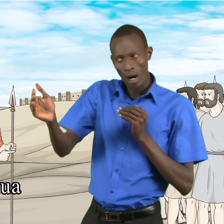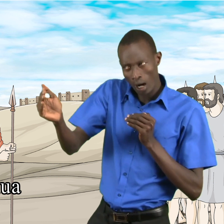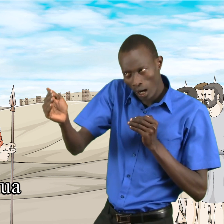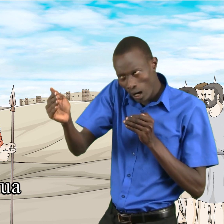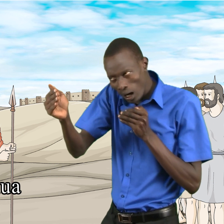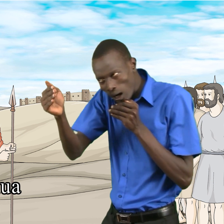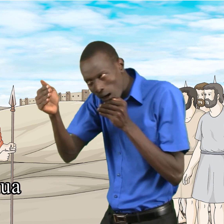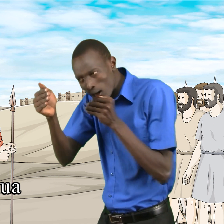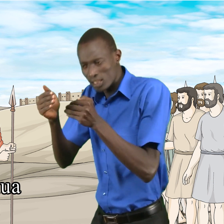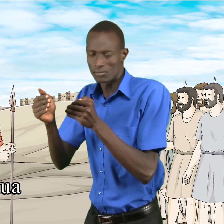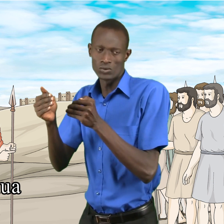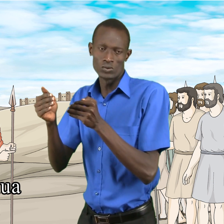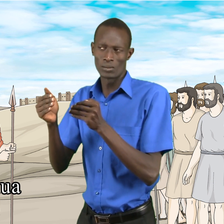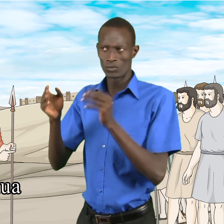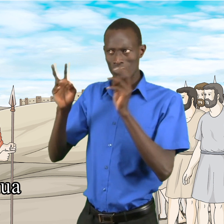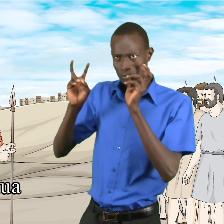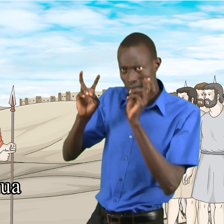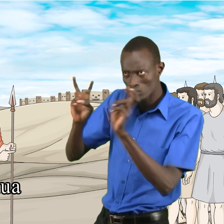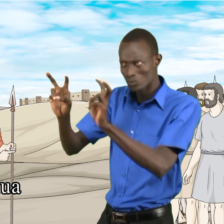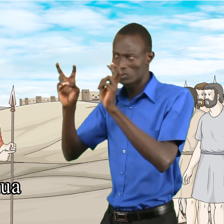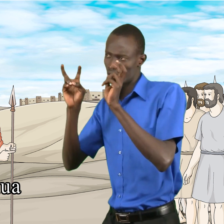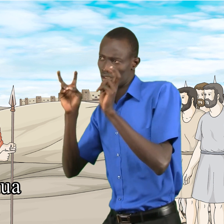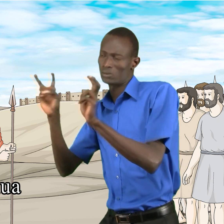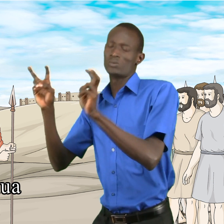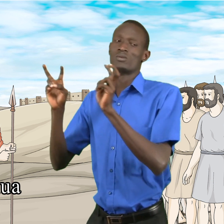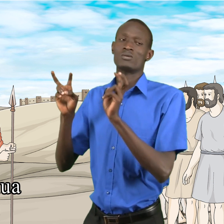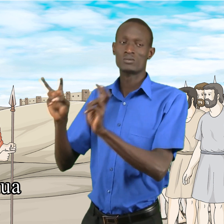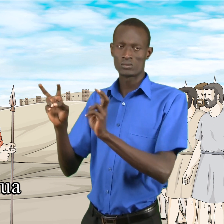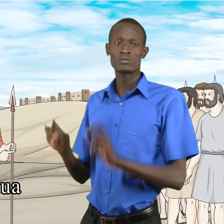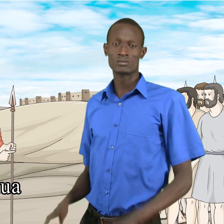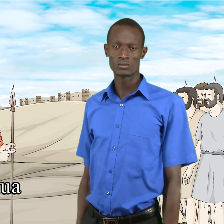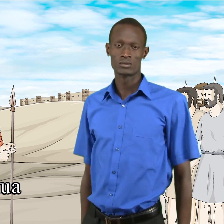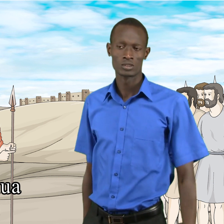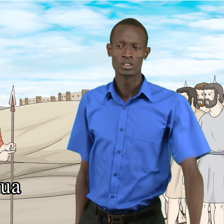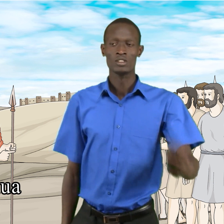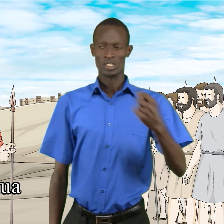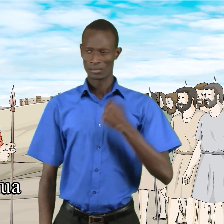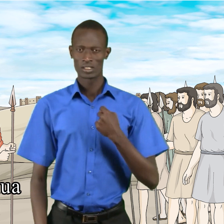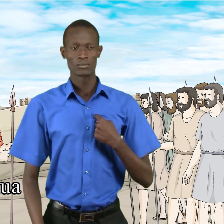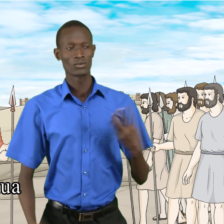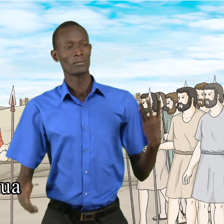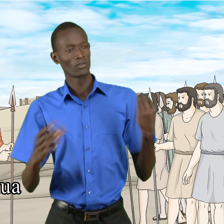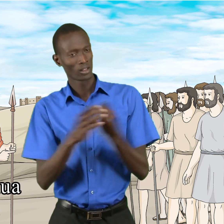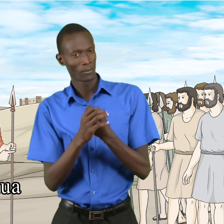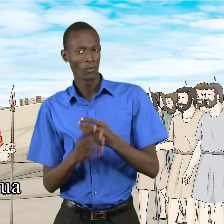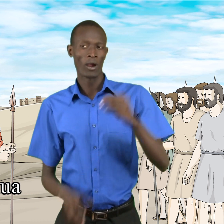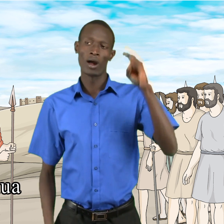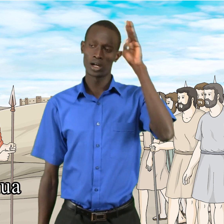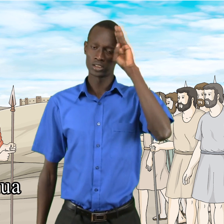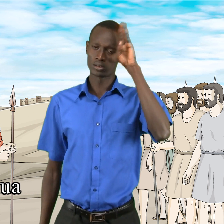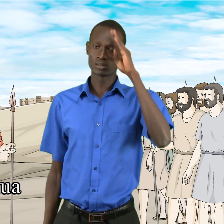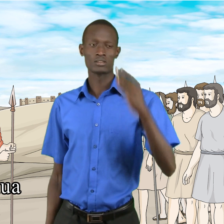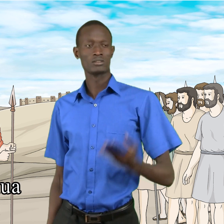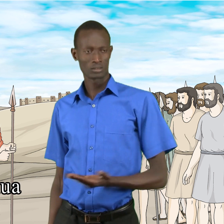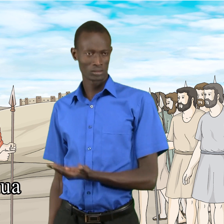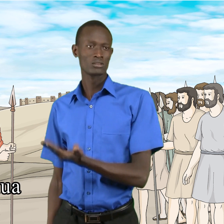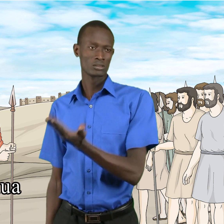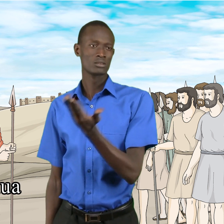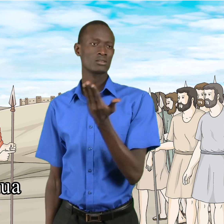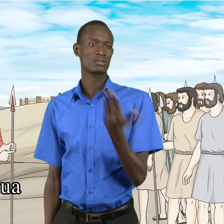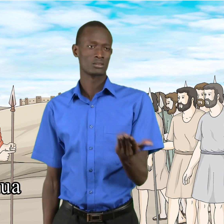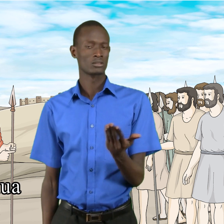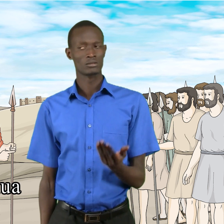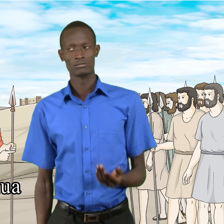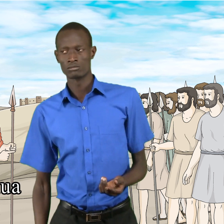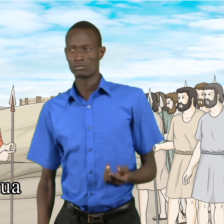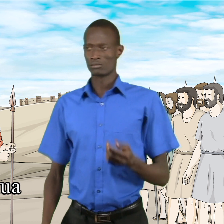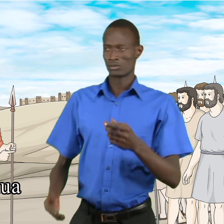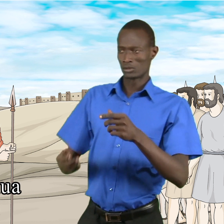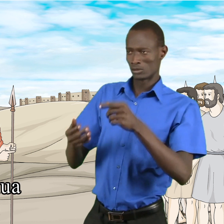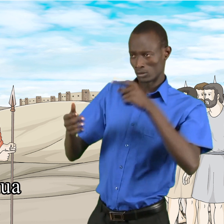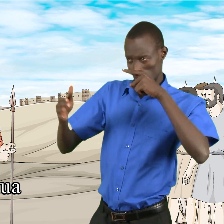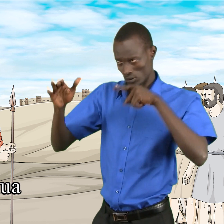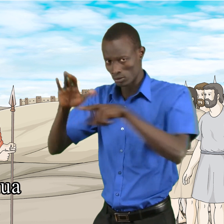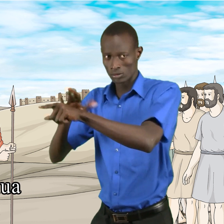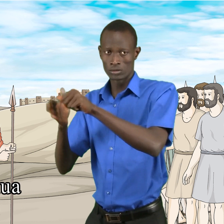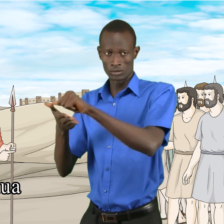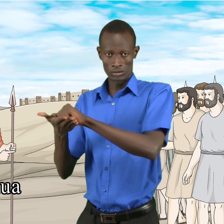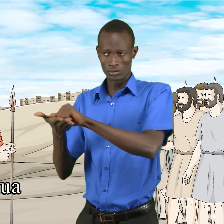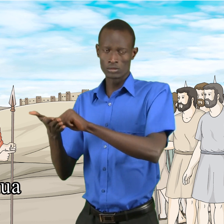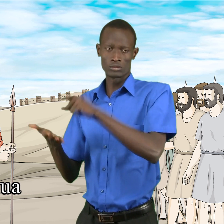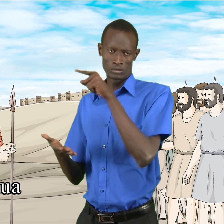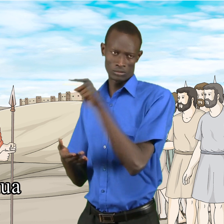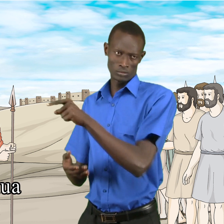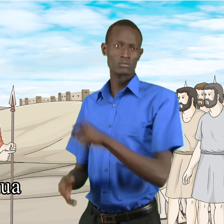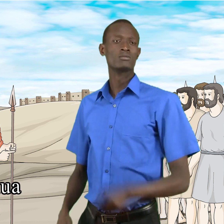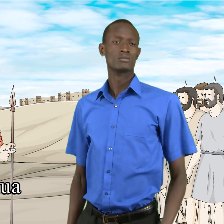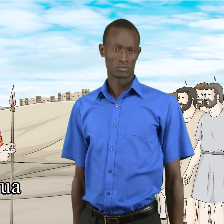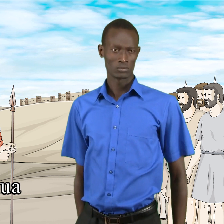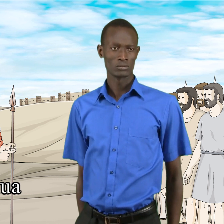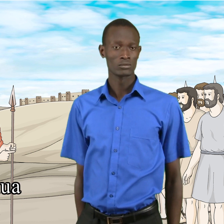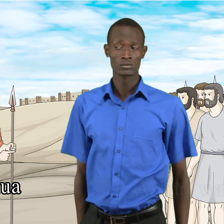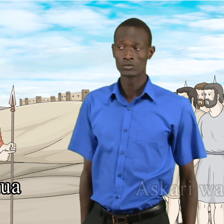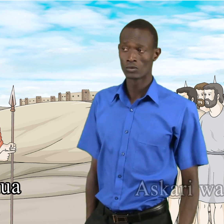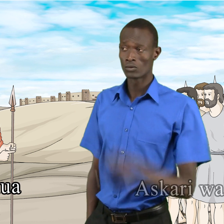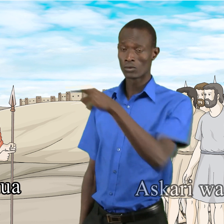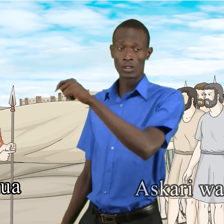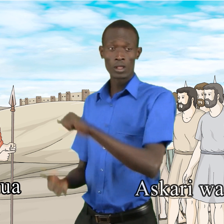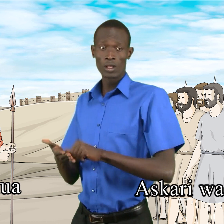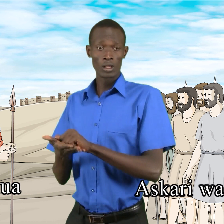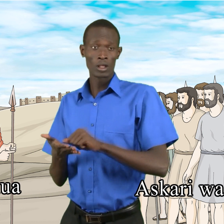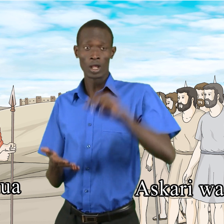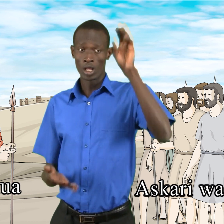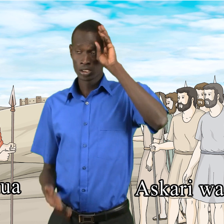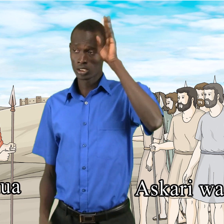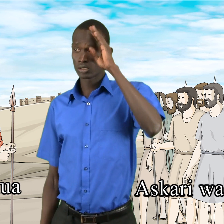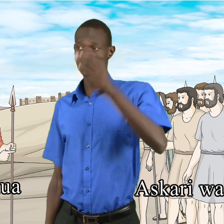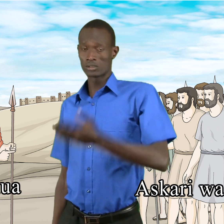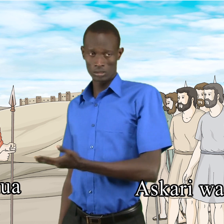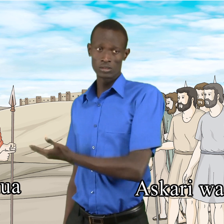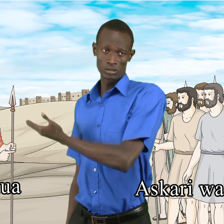Then I and all the troops with me will advance on the city.